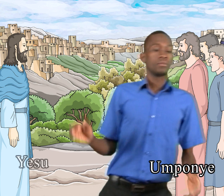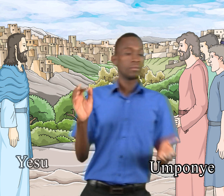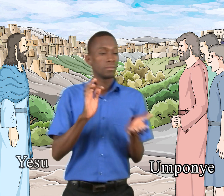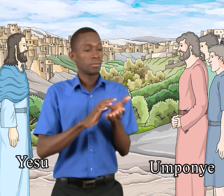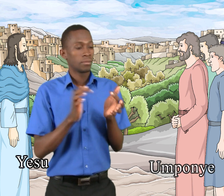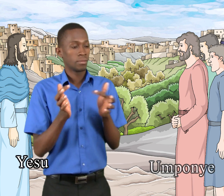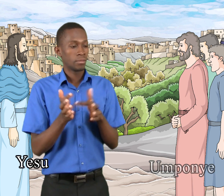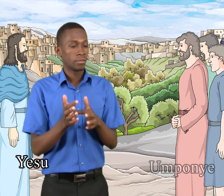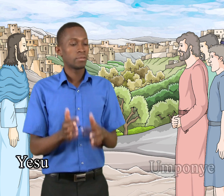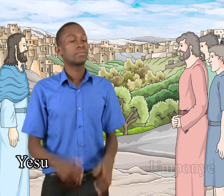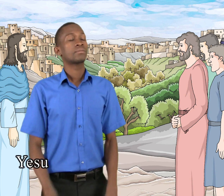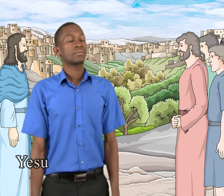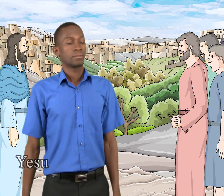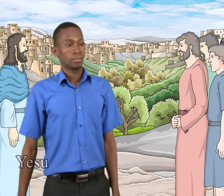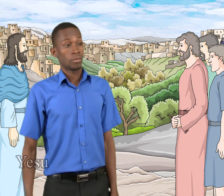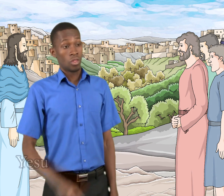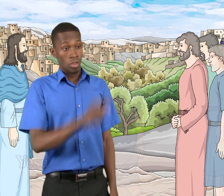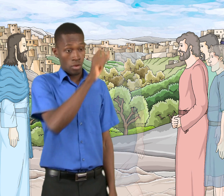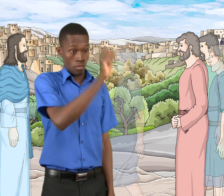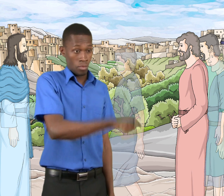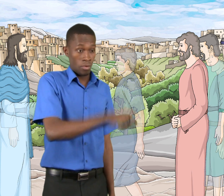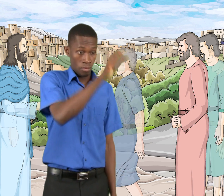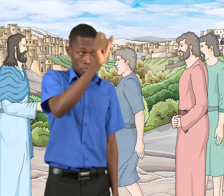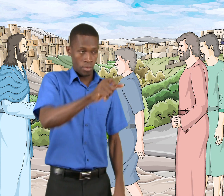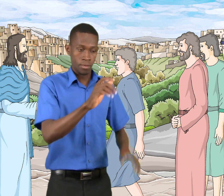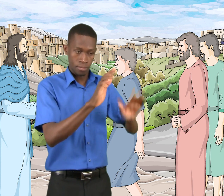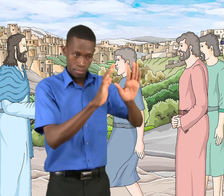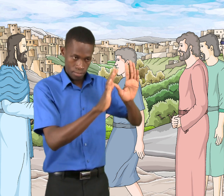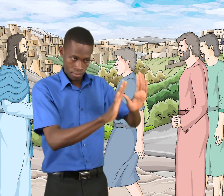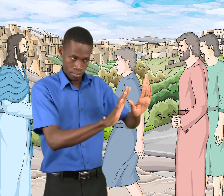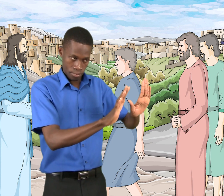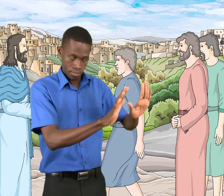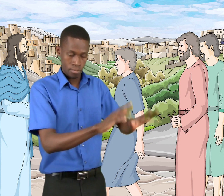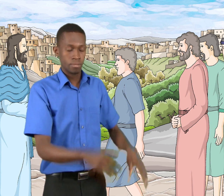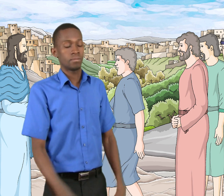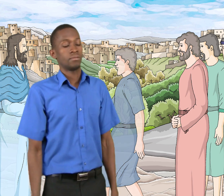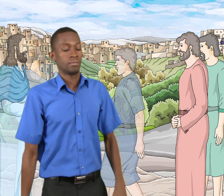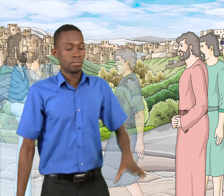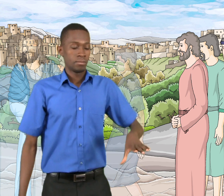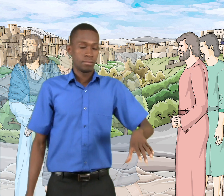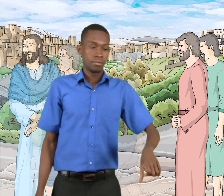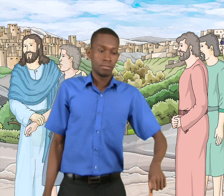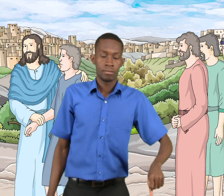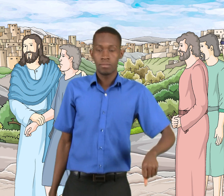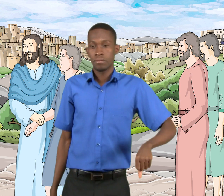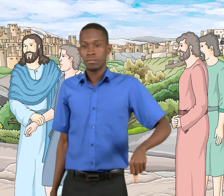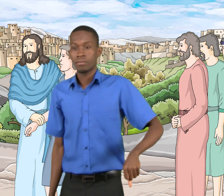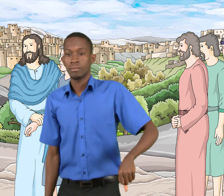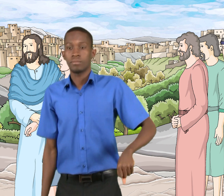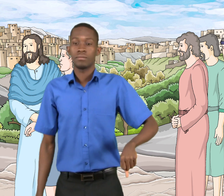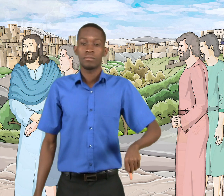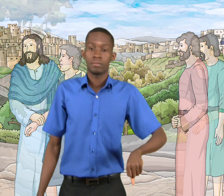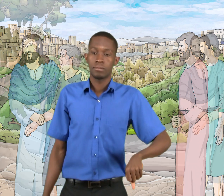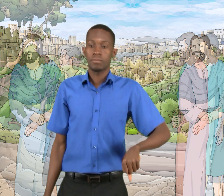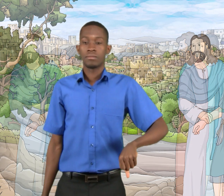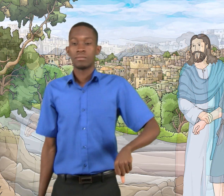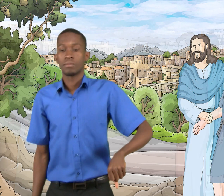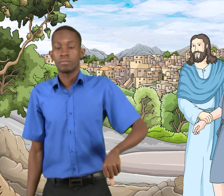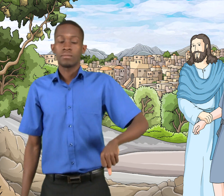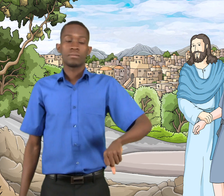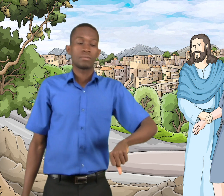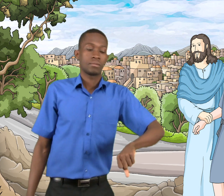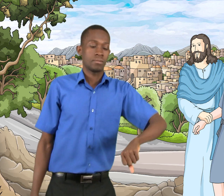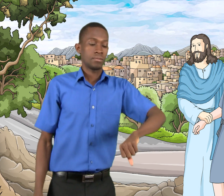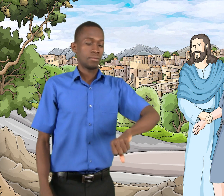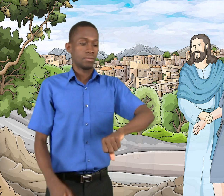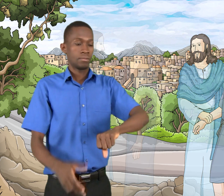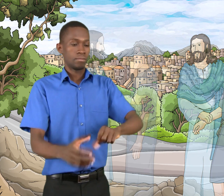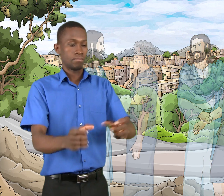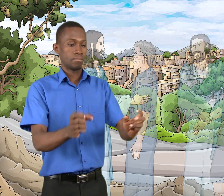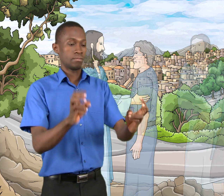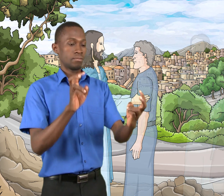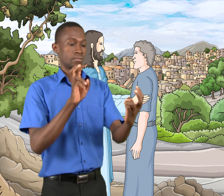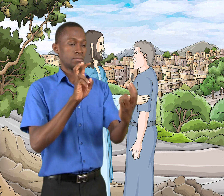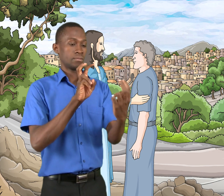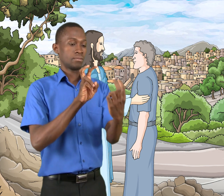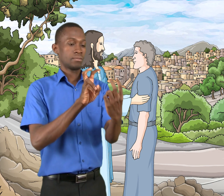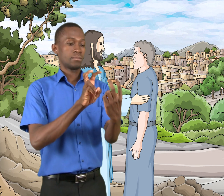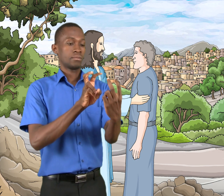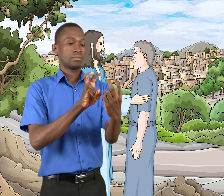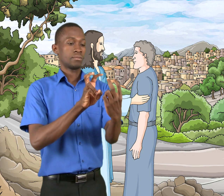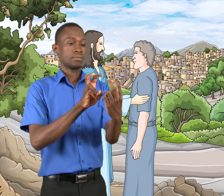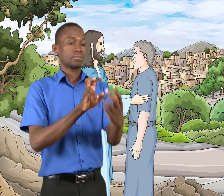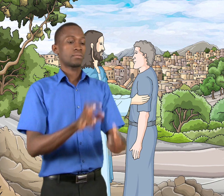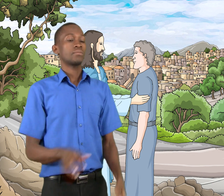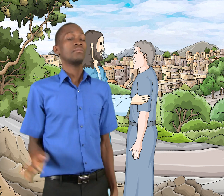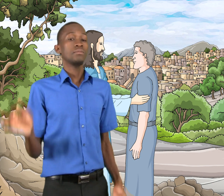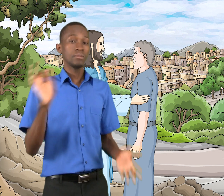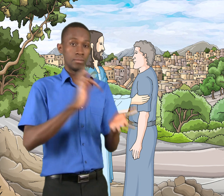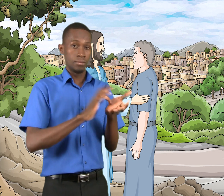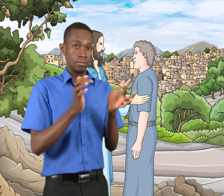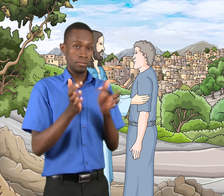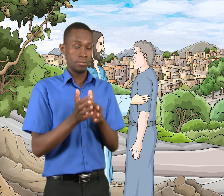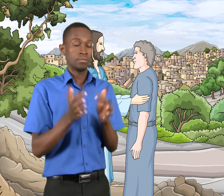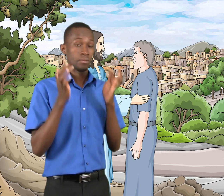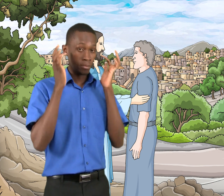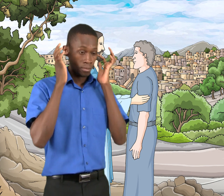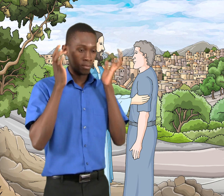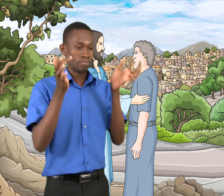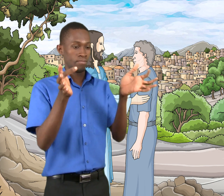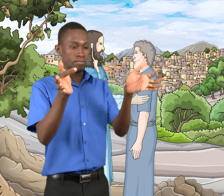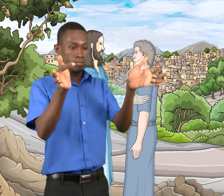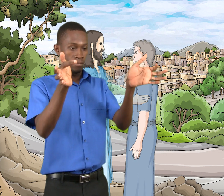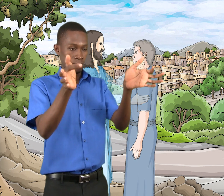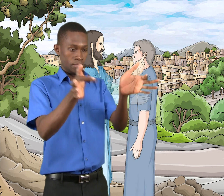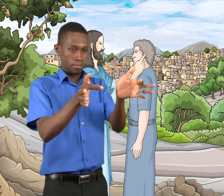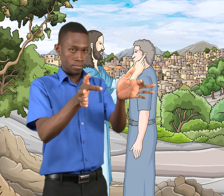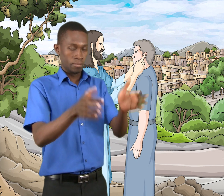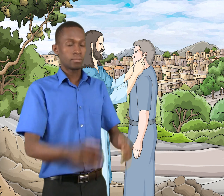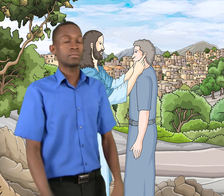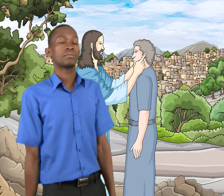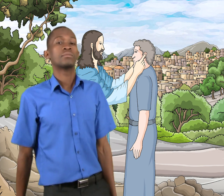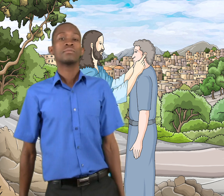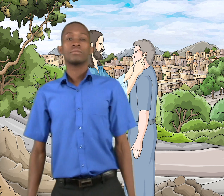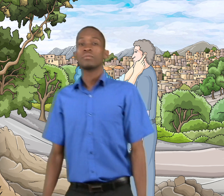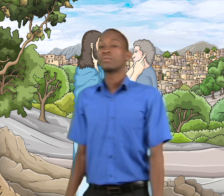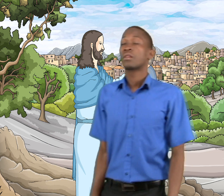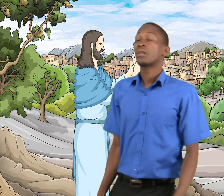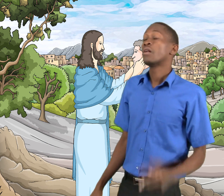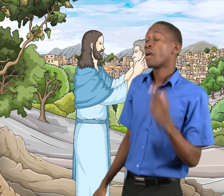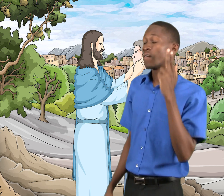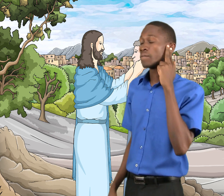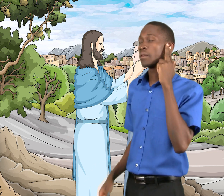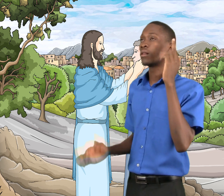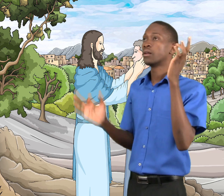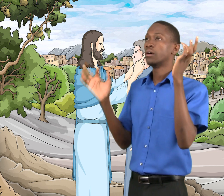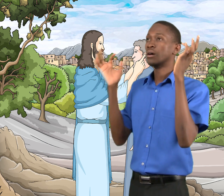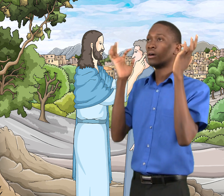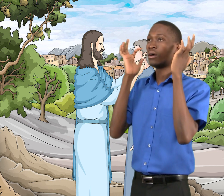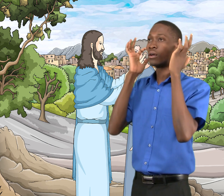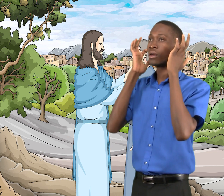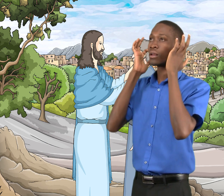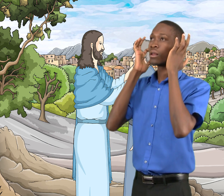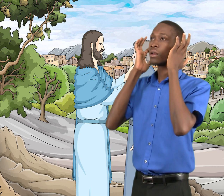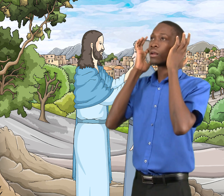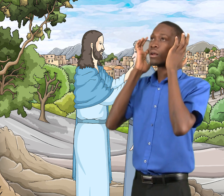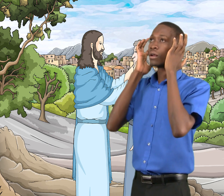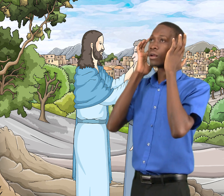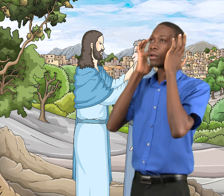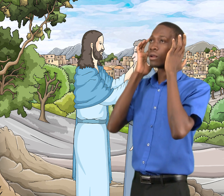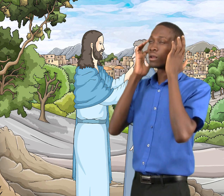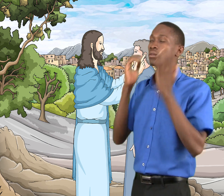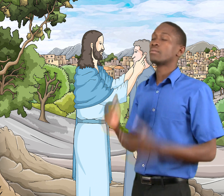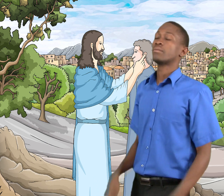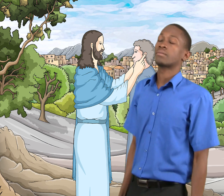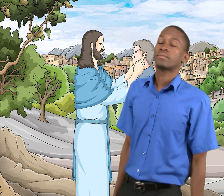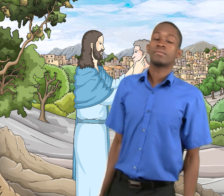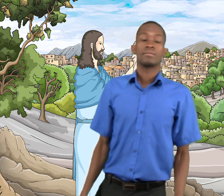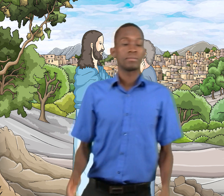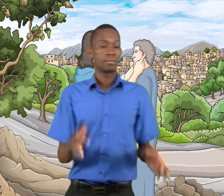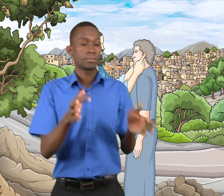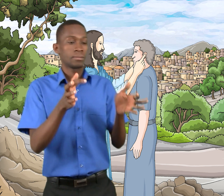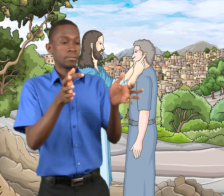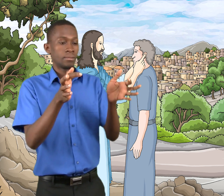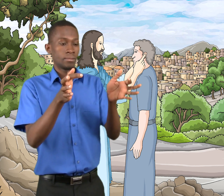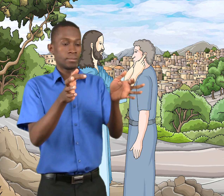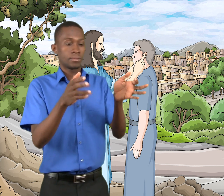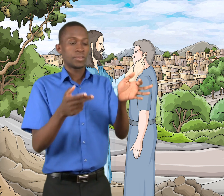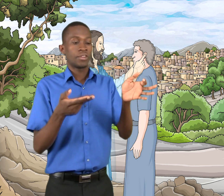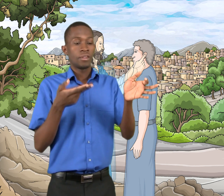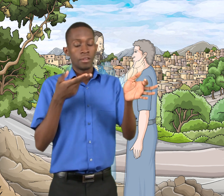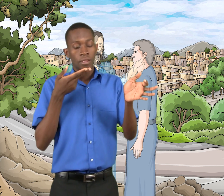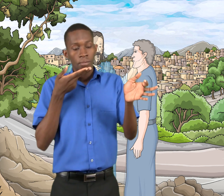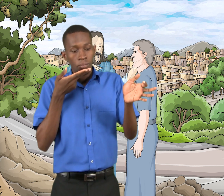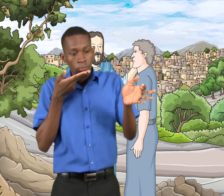So Jesus took him aside privately, away from the crowd, and put His fingers into the man’s ears.